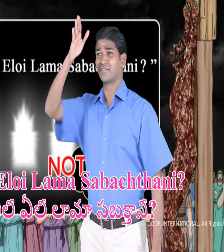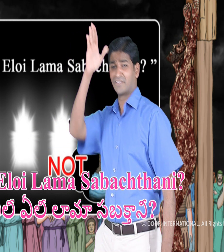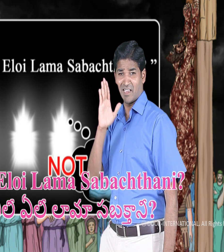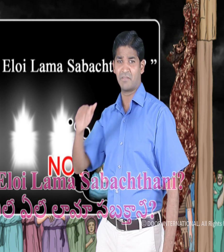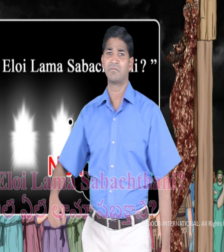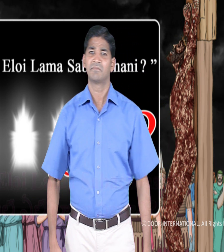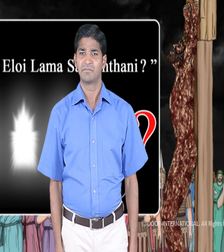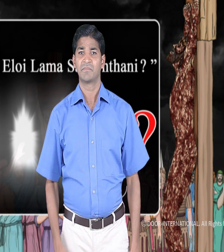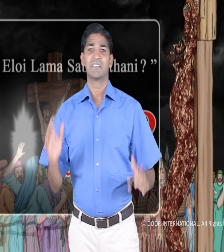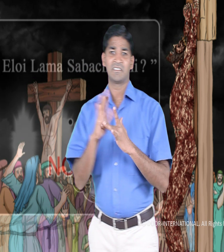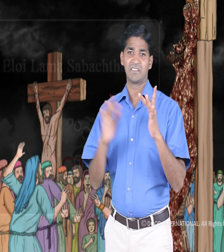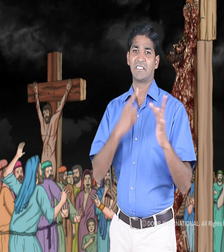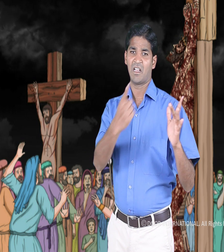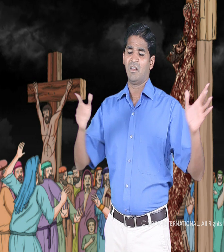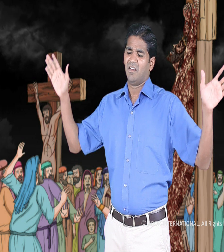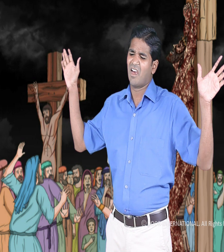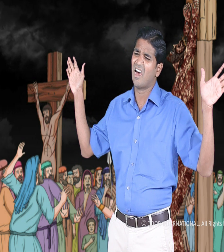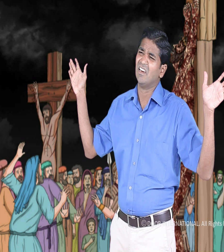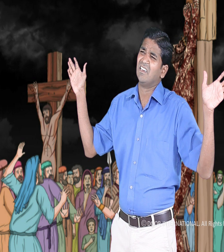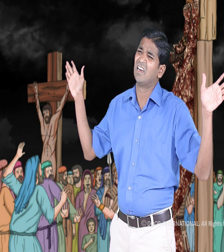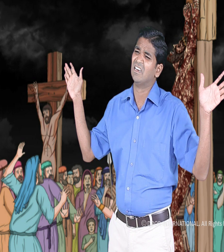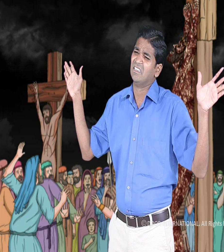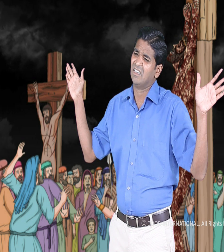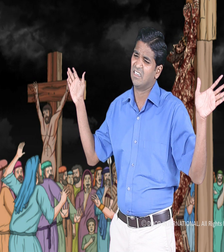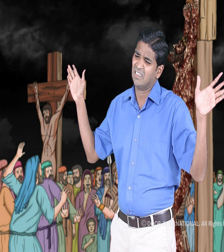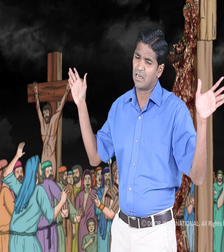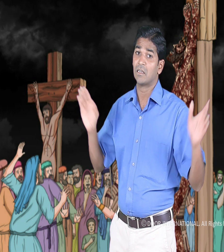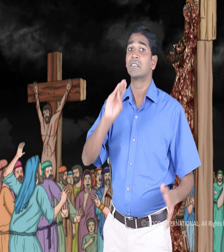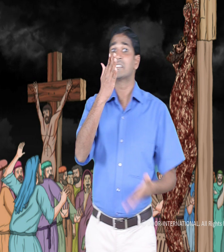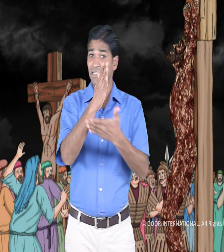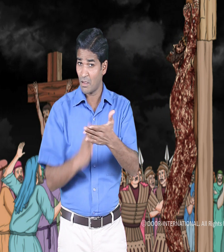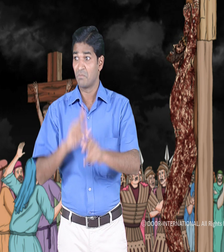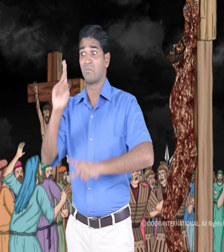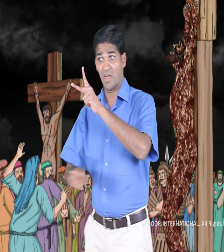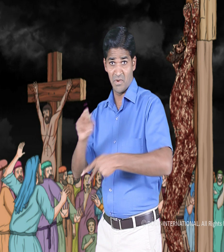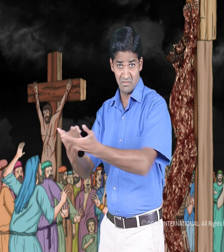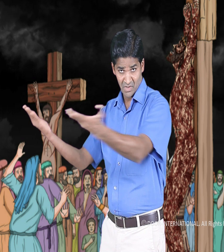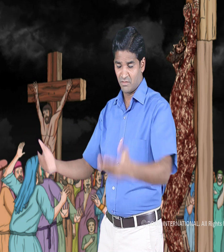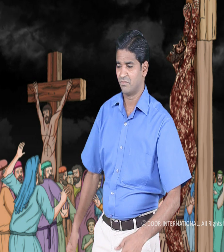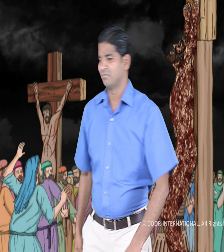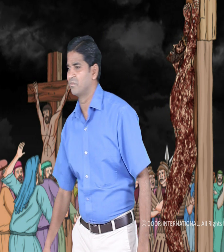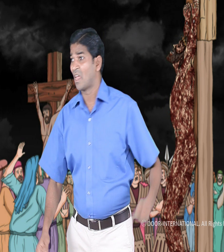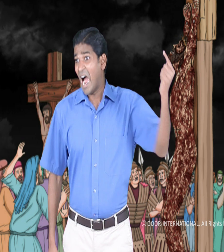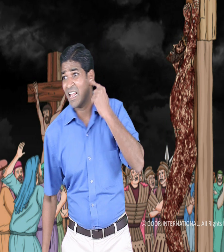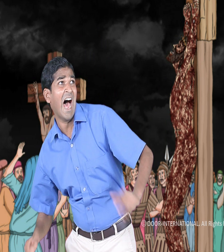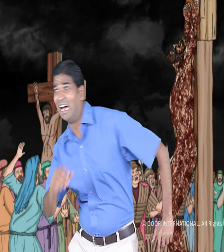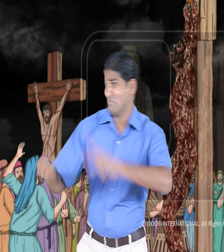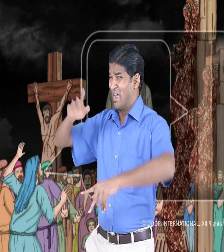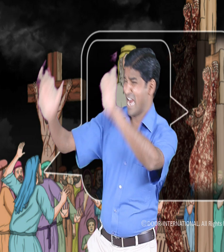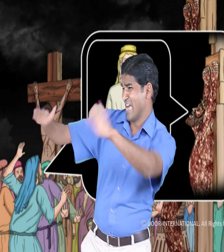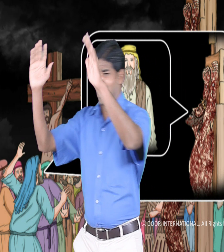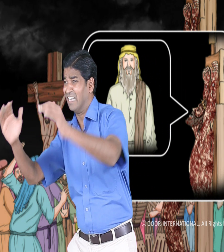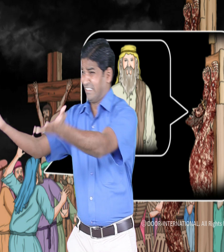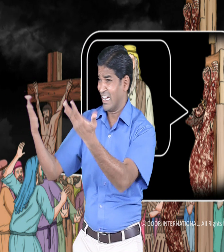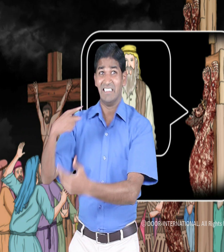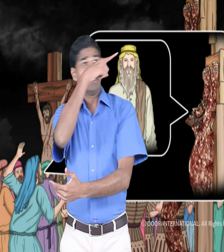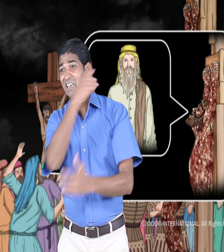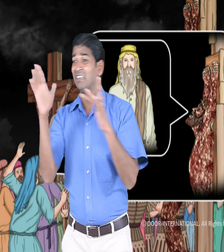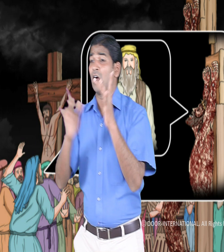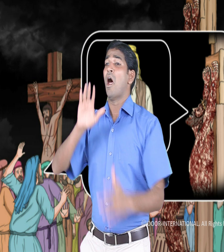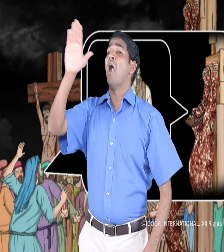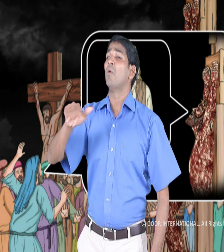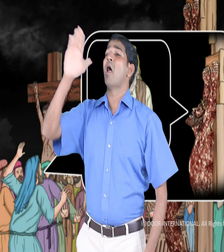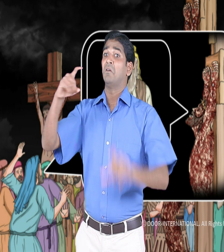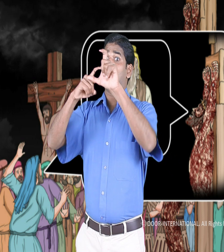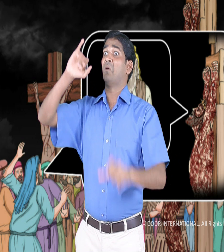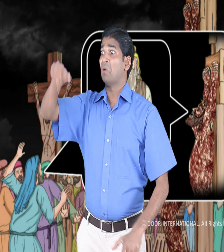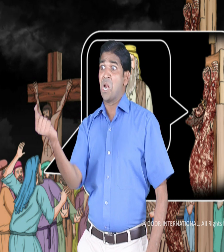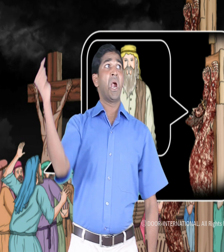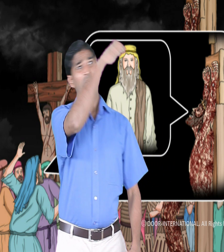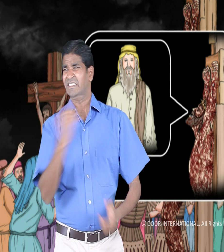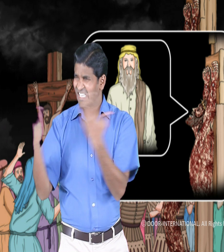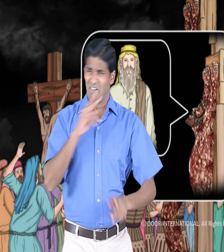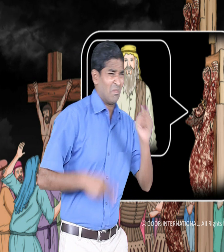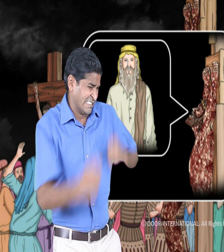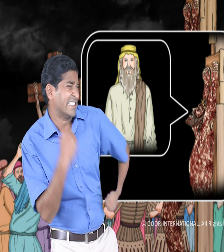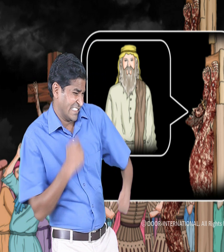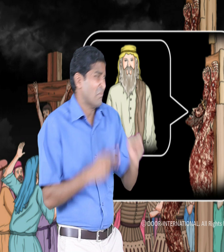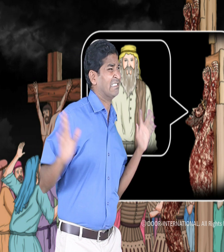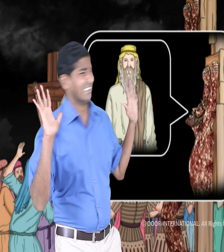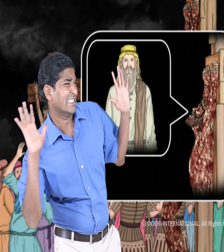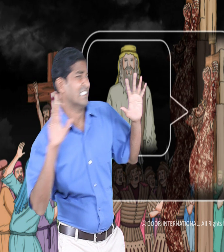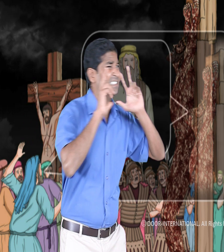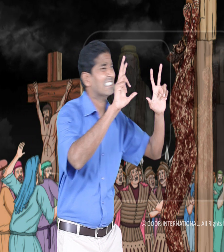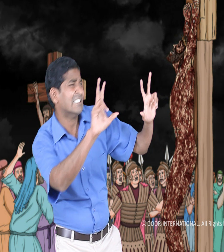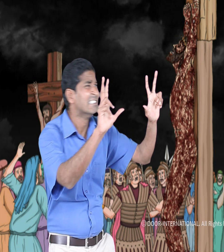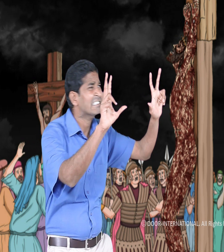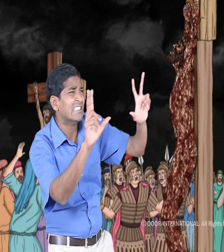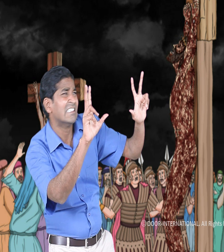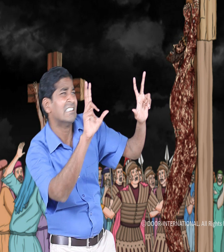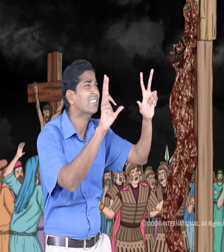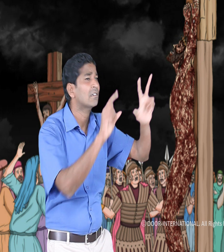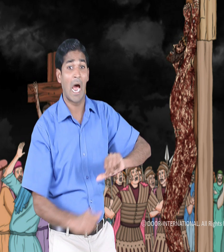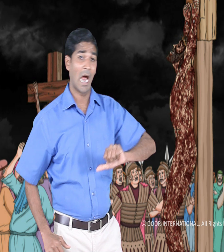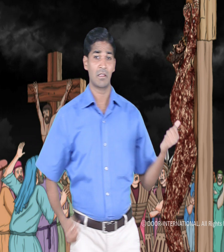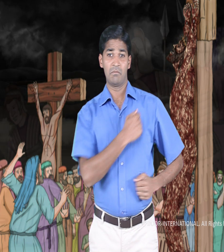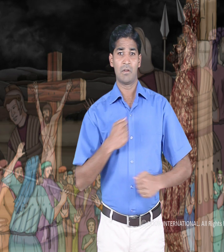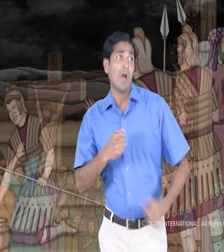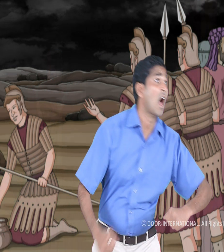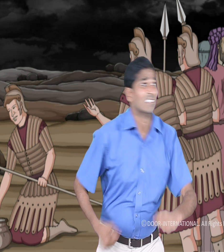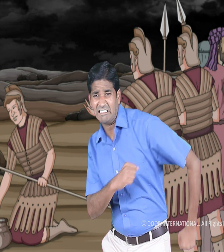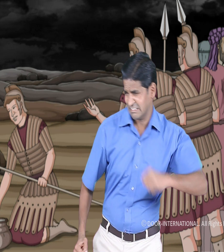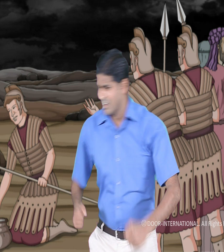When some of those standing there heard this, they said, “He is calling Elijah.”